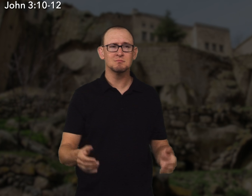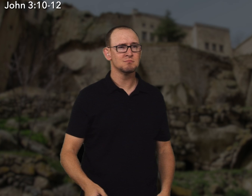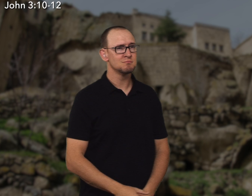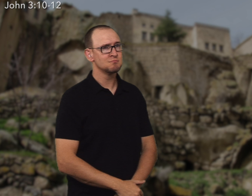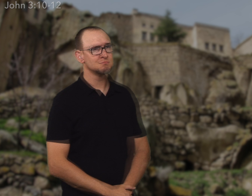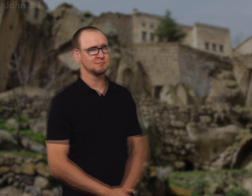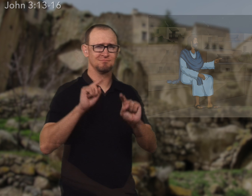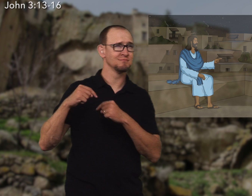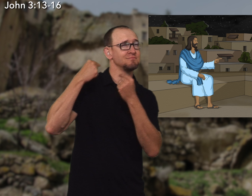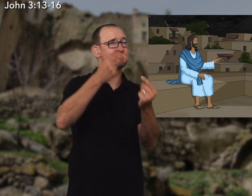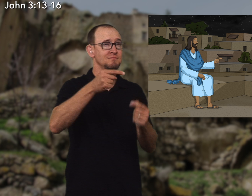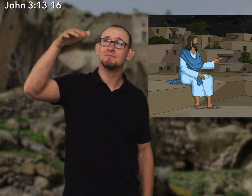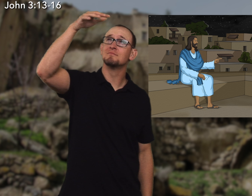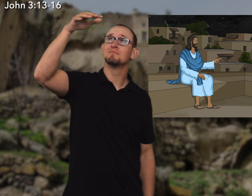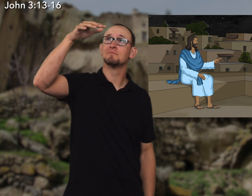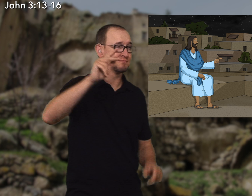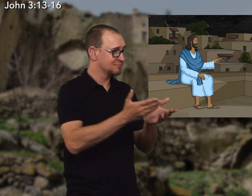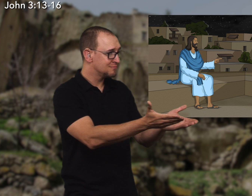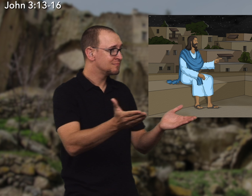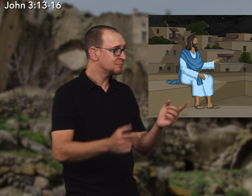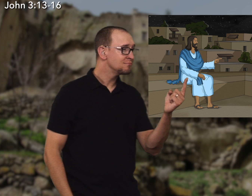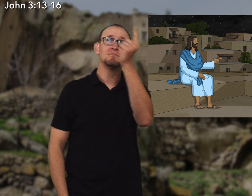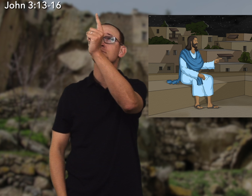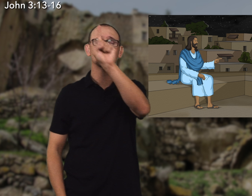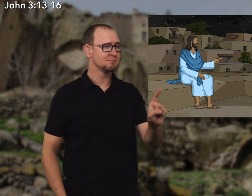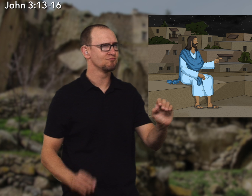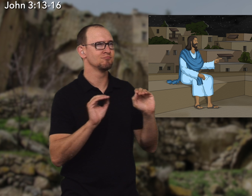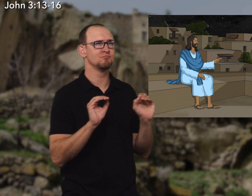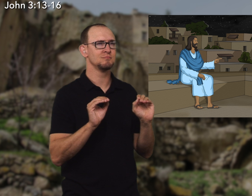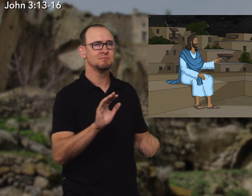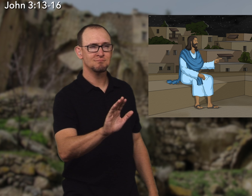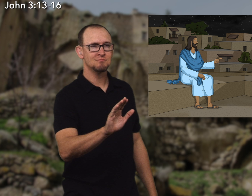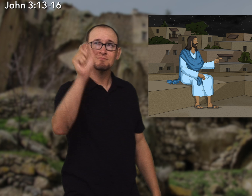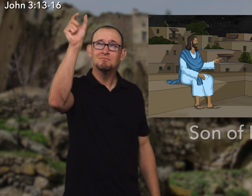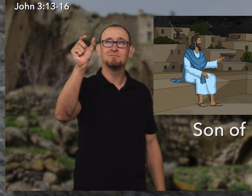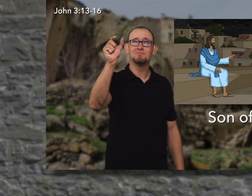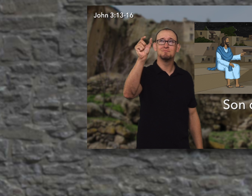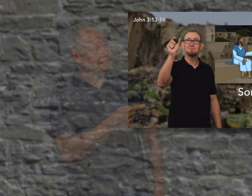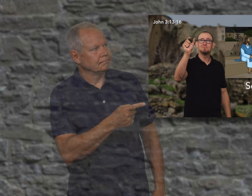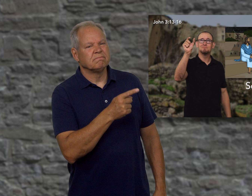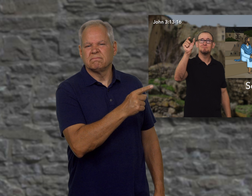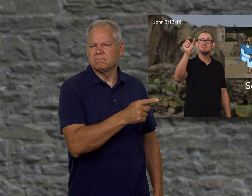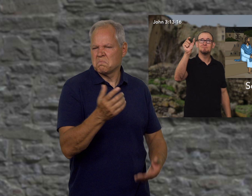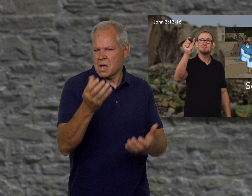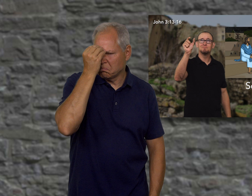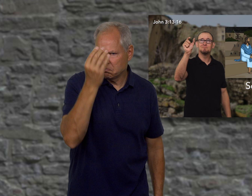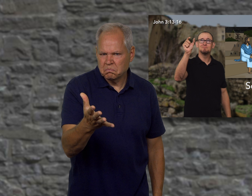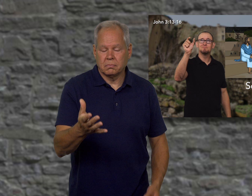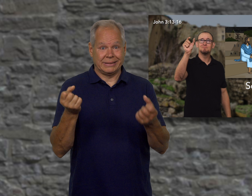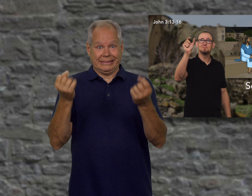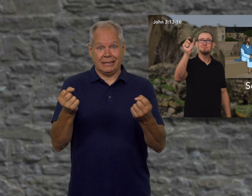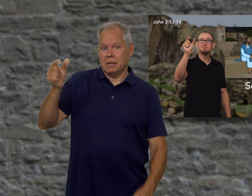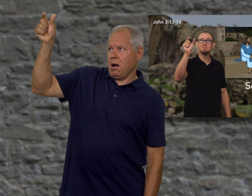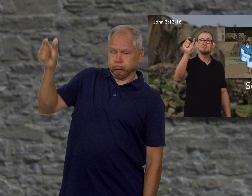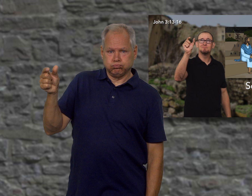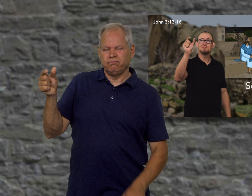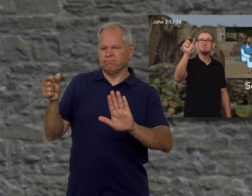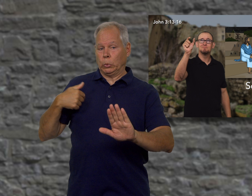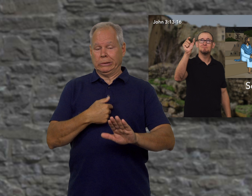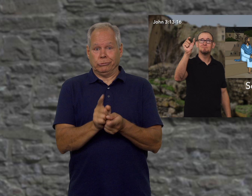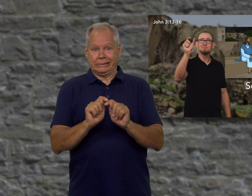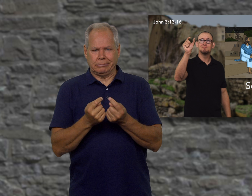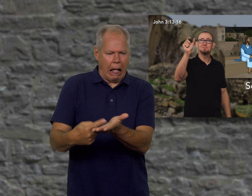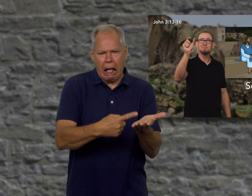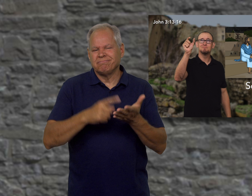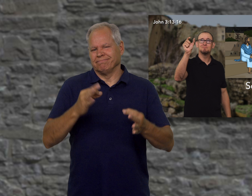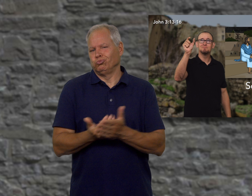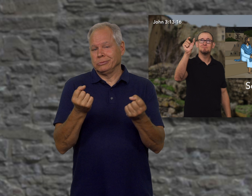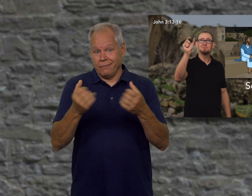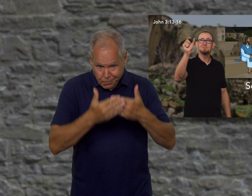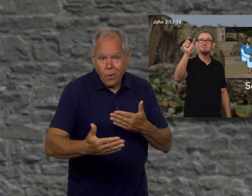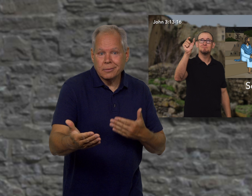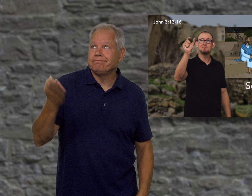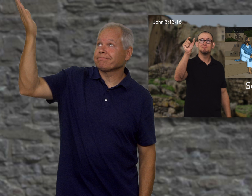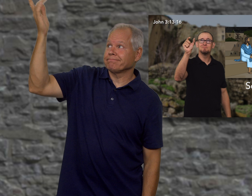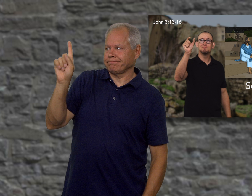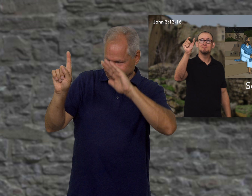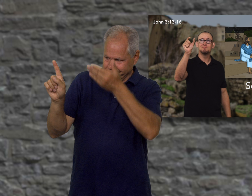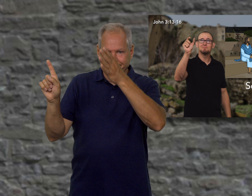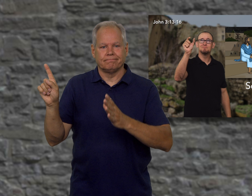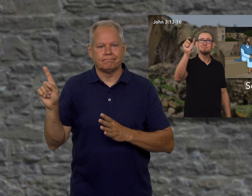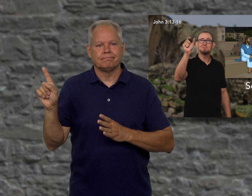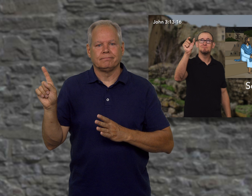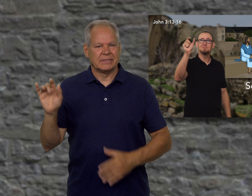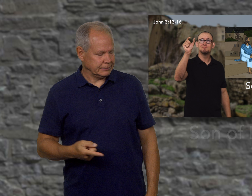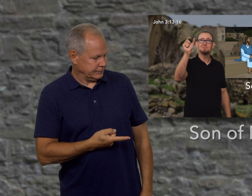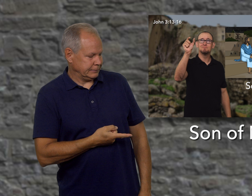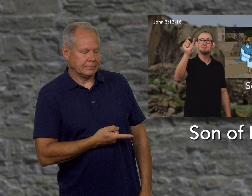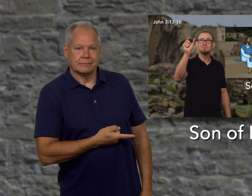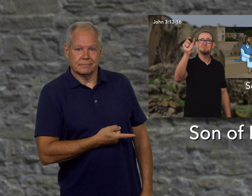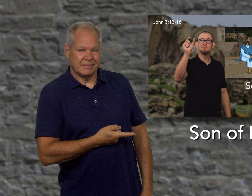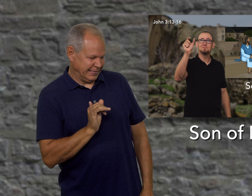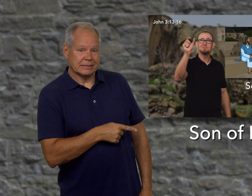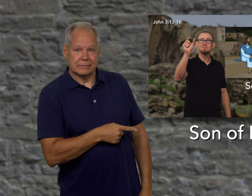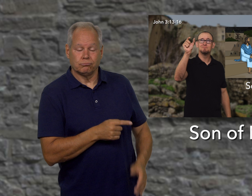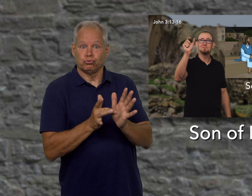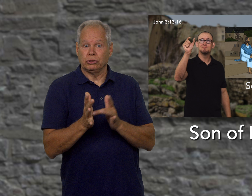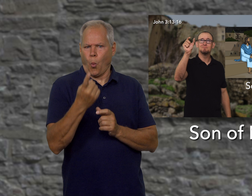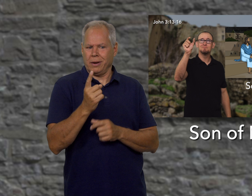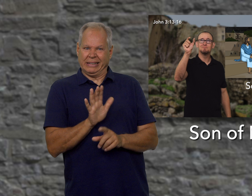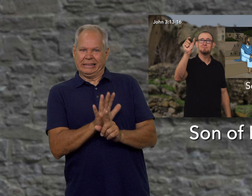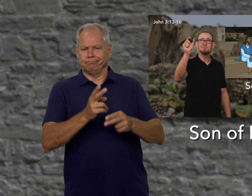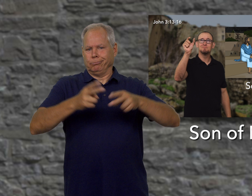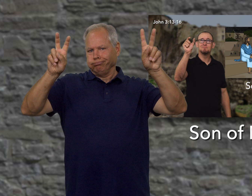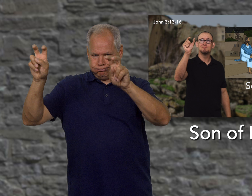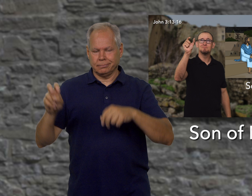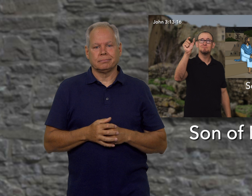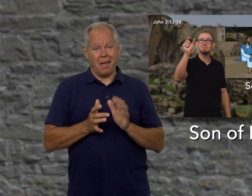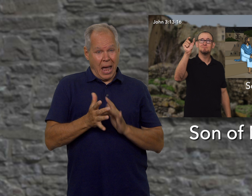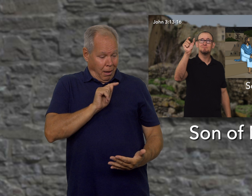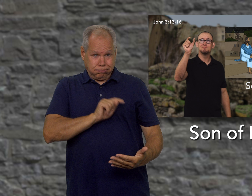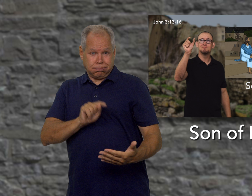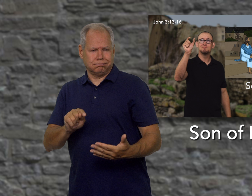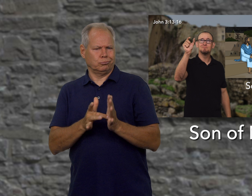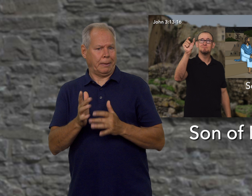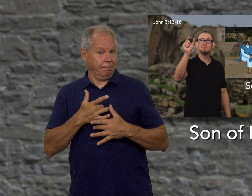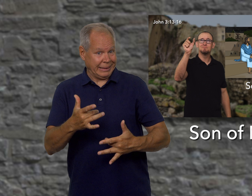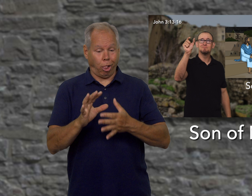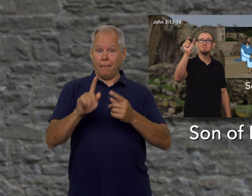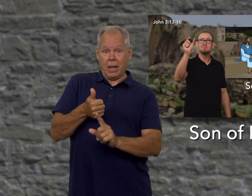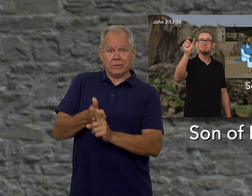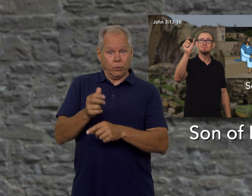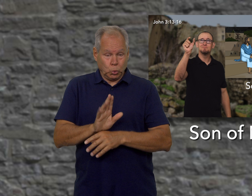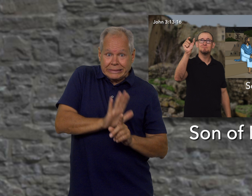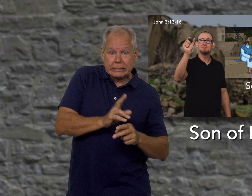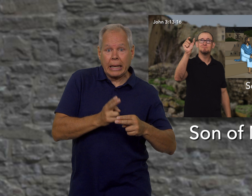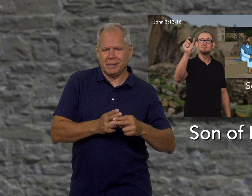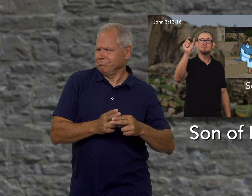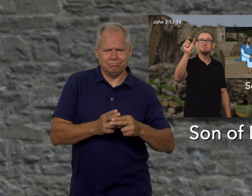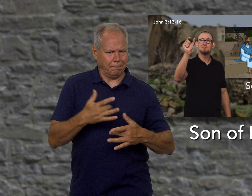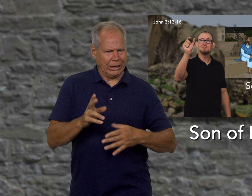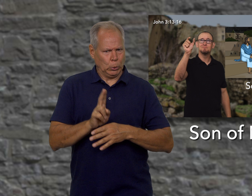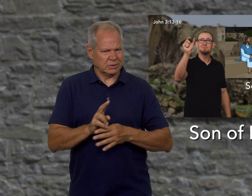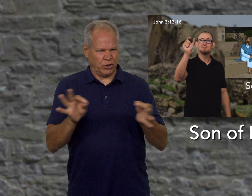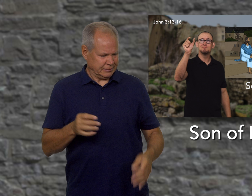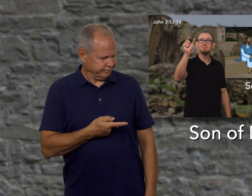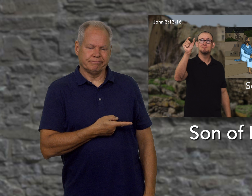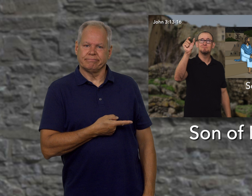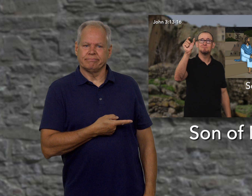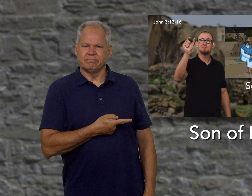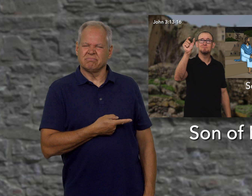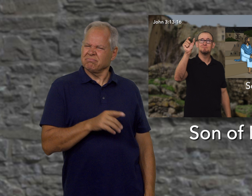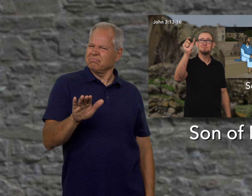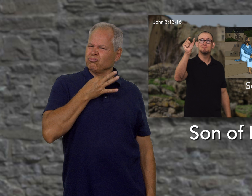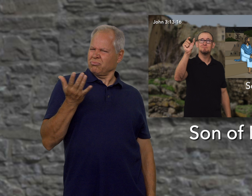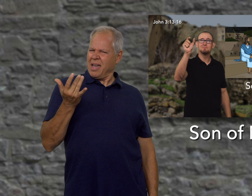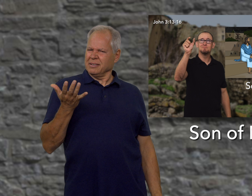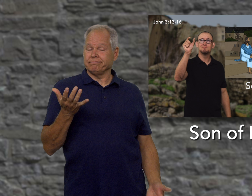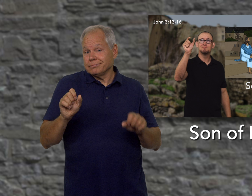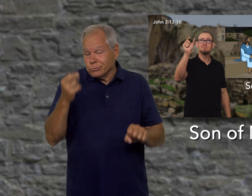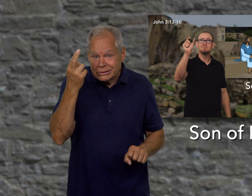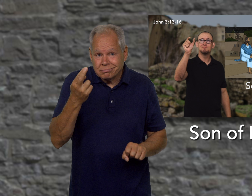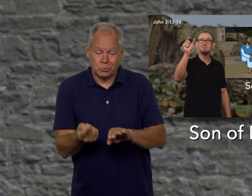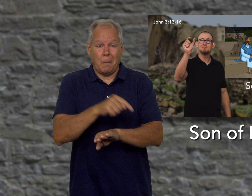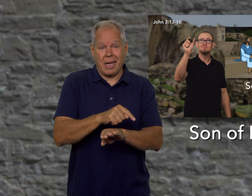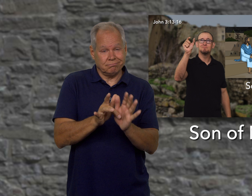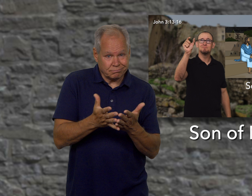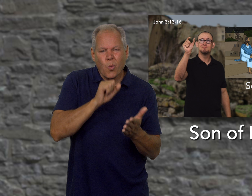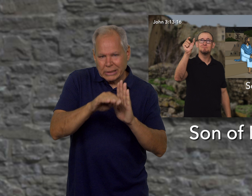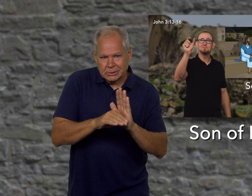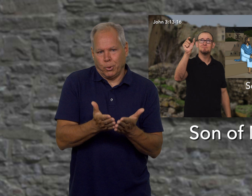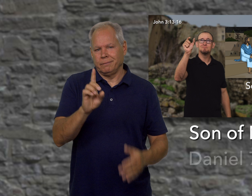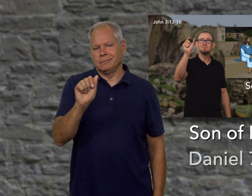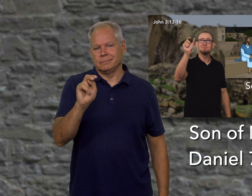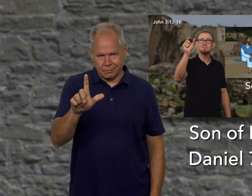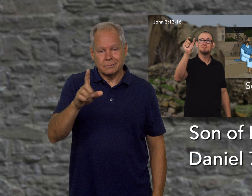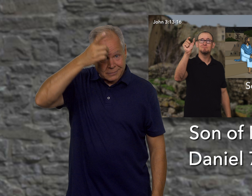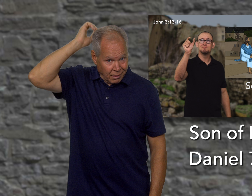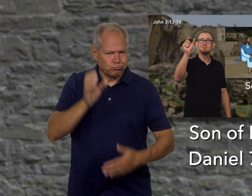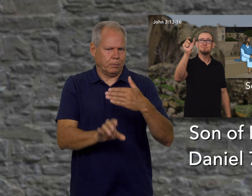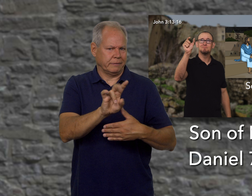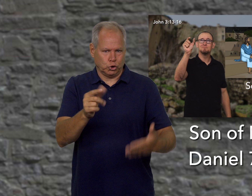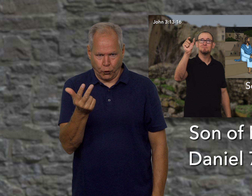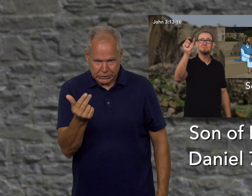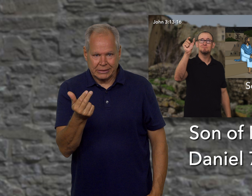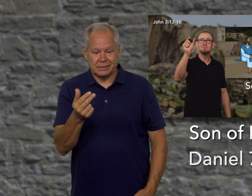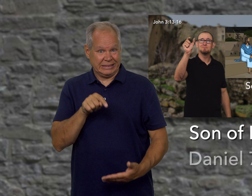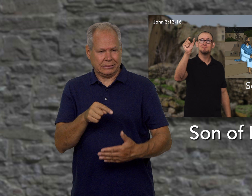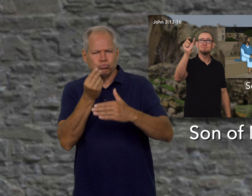No one has ascended into heaven except the One who descended from heaven—the Son of Man.